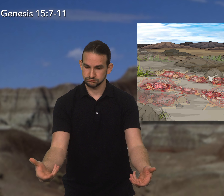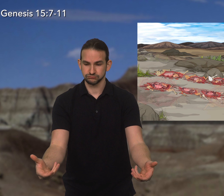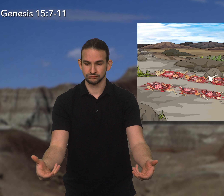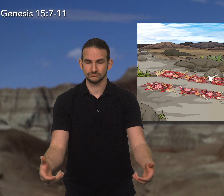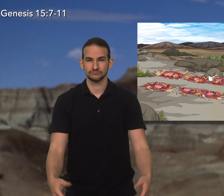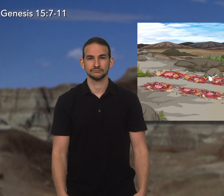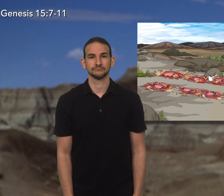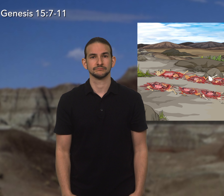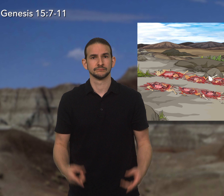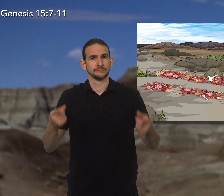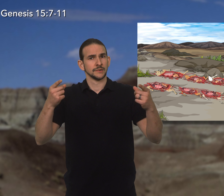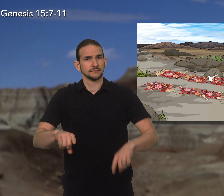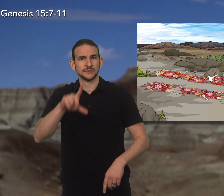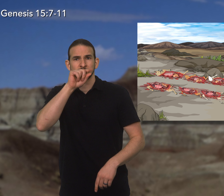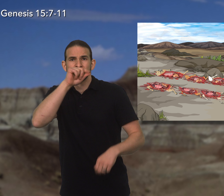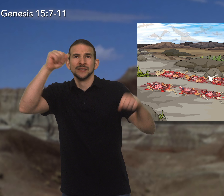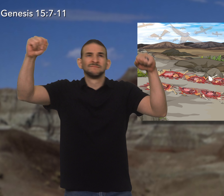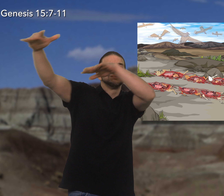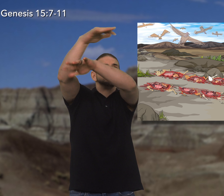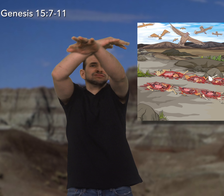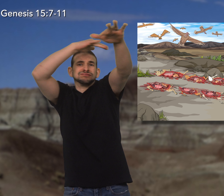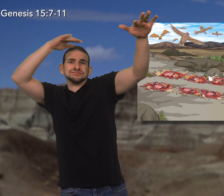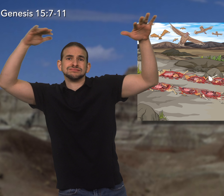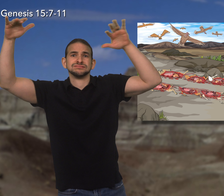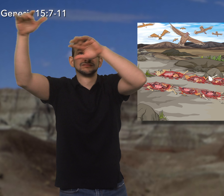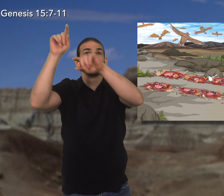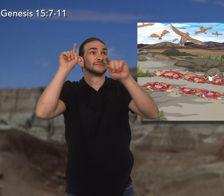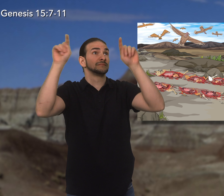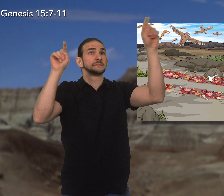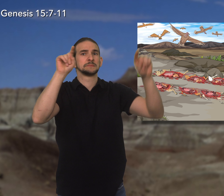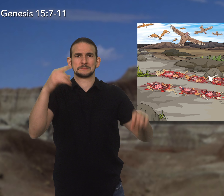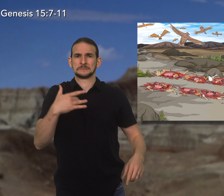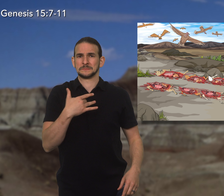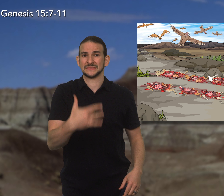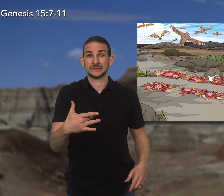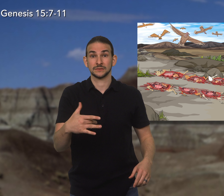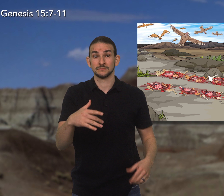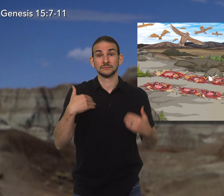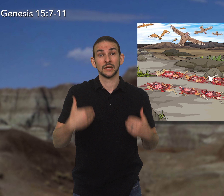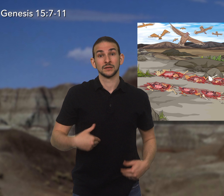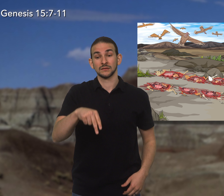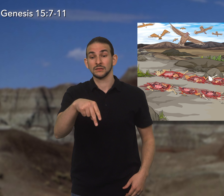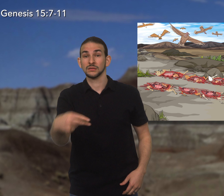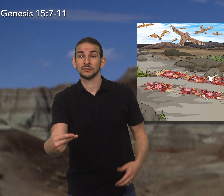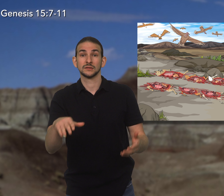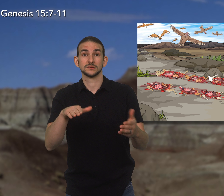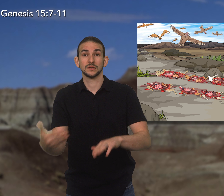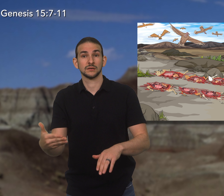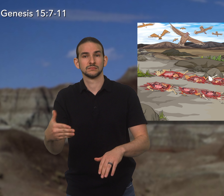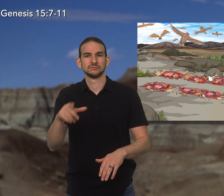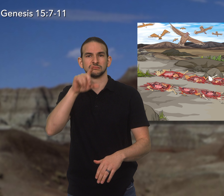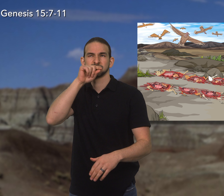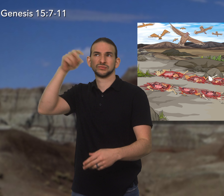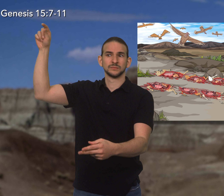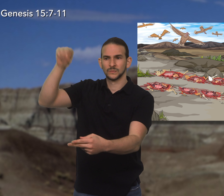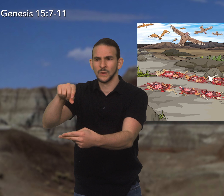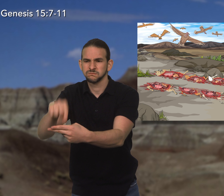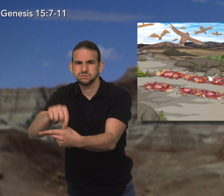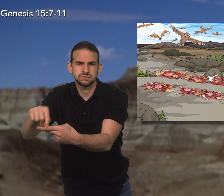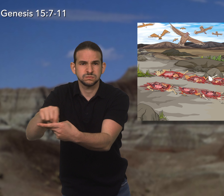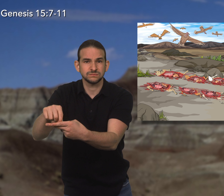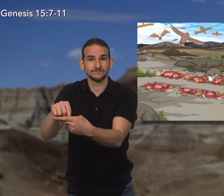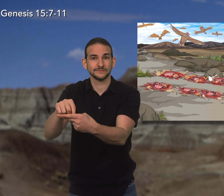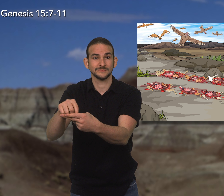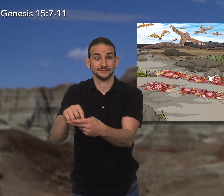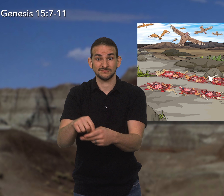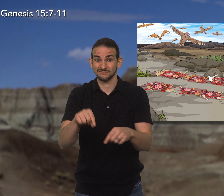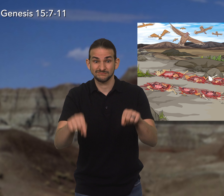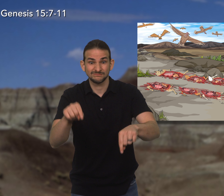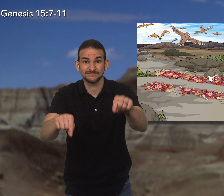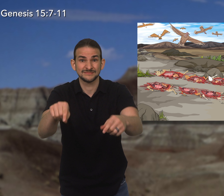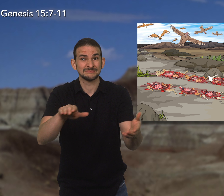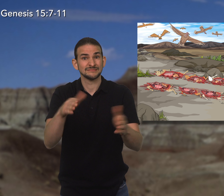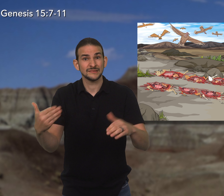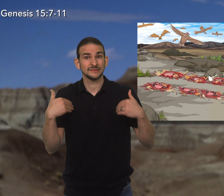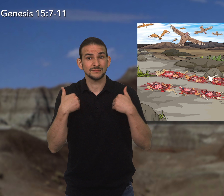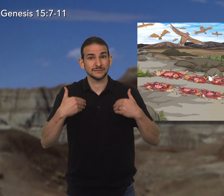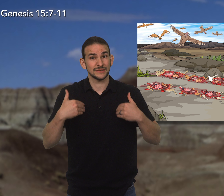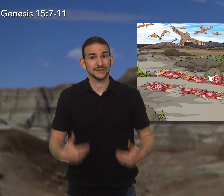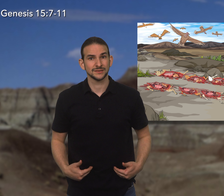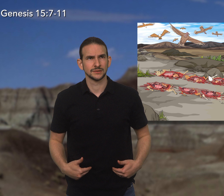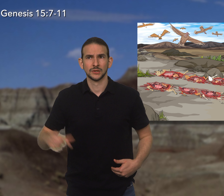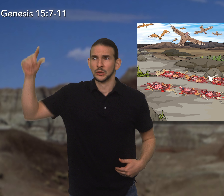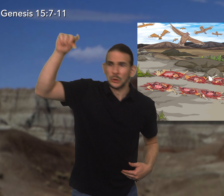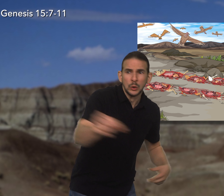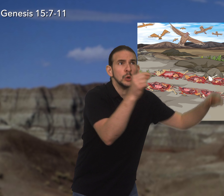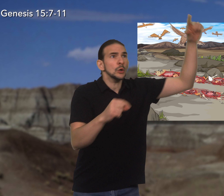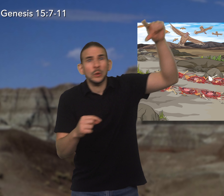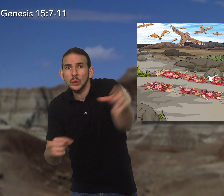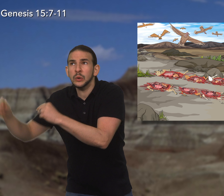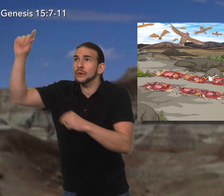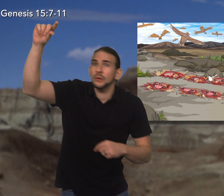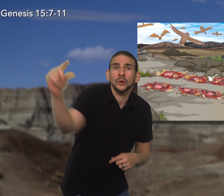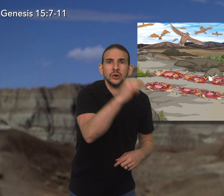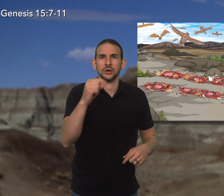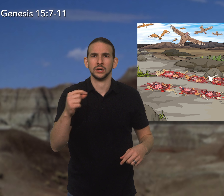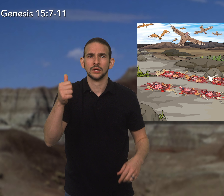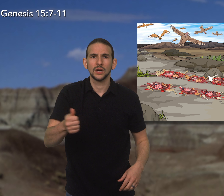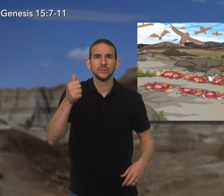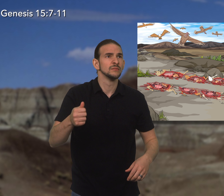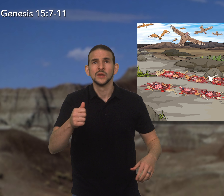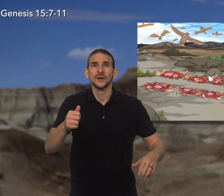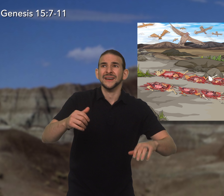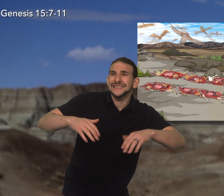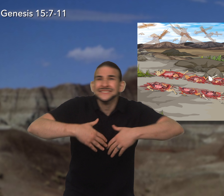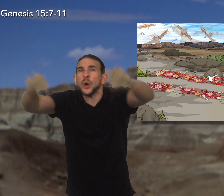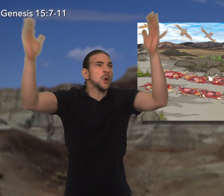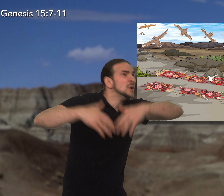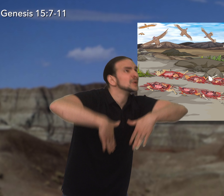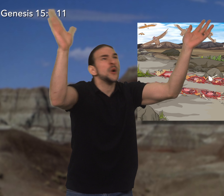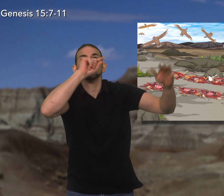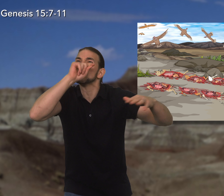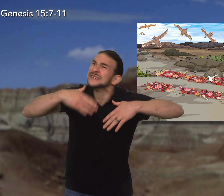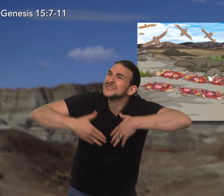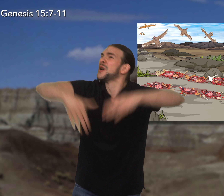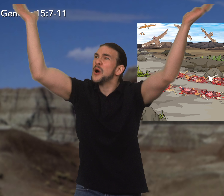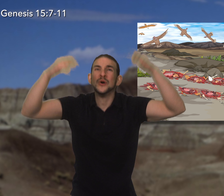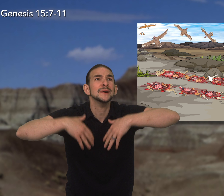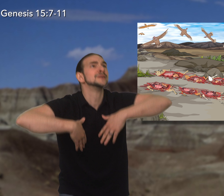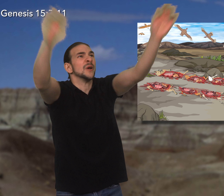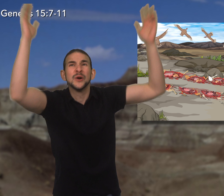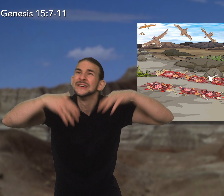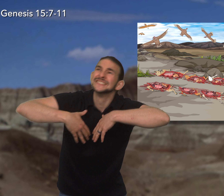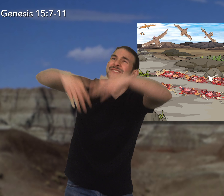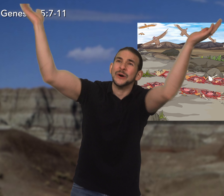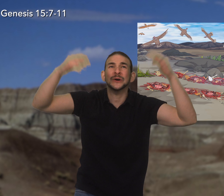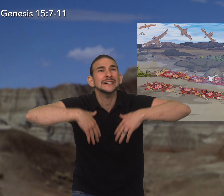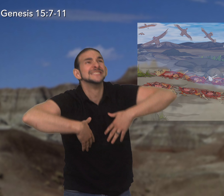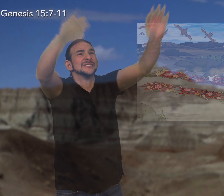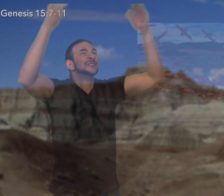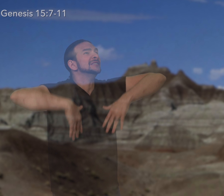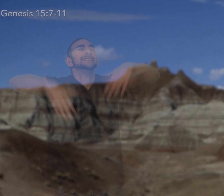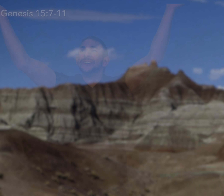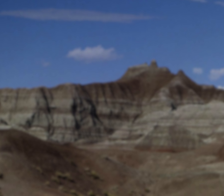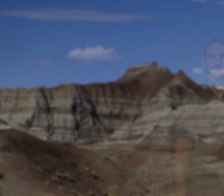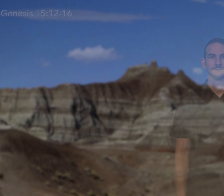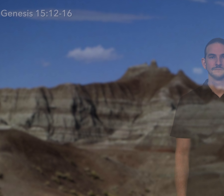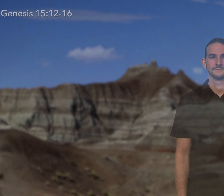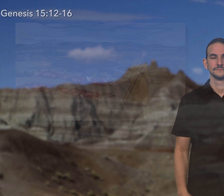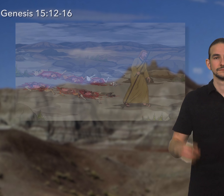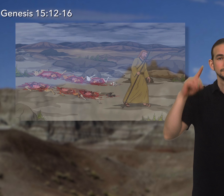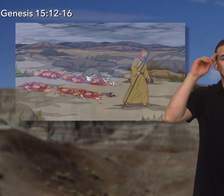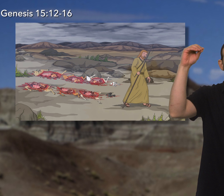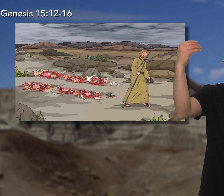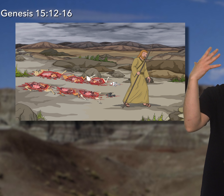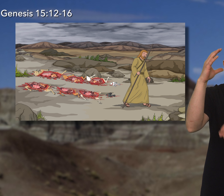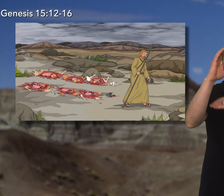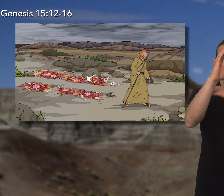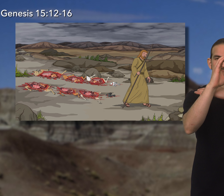And the birds of prey descended on the carcasses, but Abram drove them away.